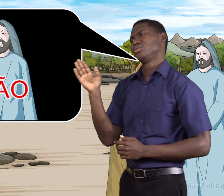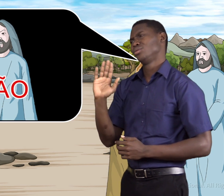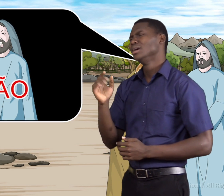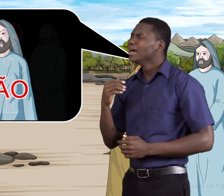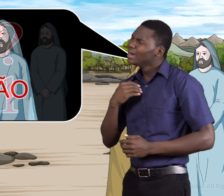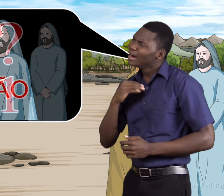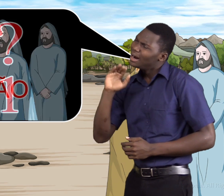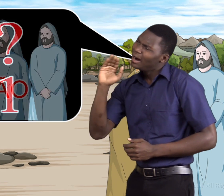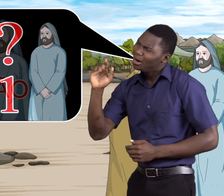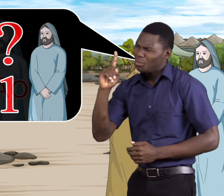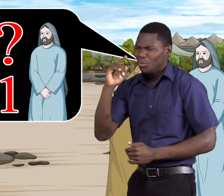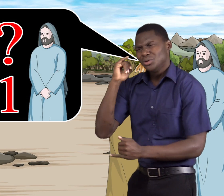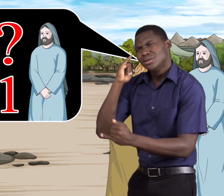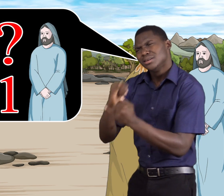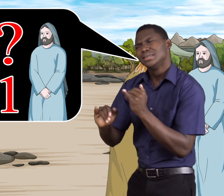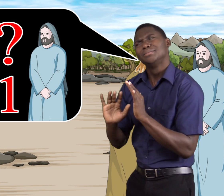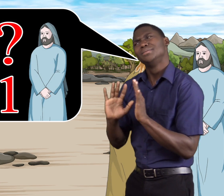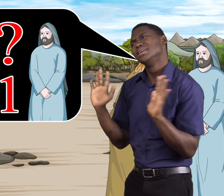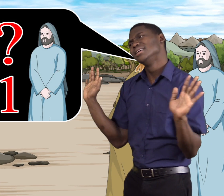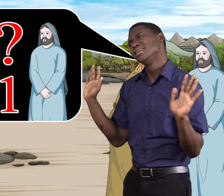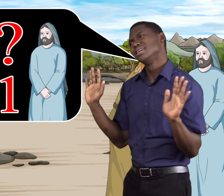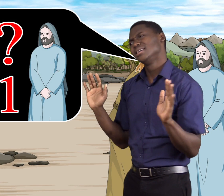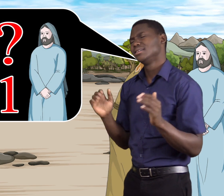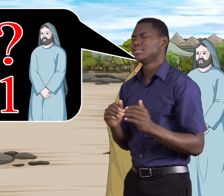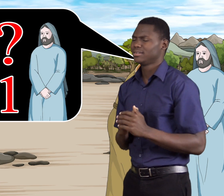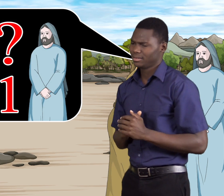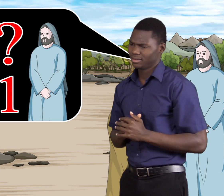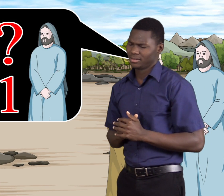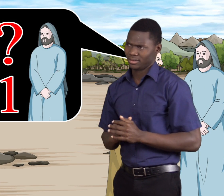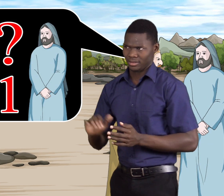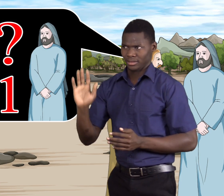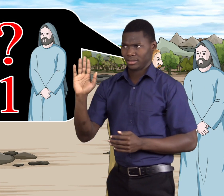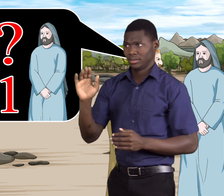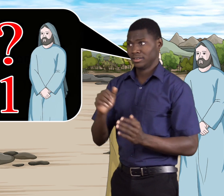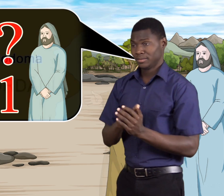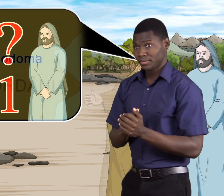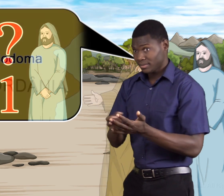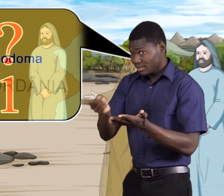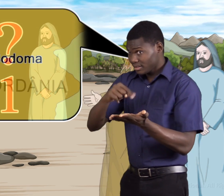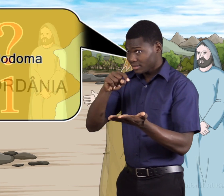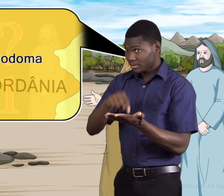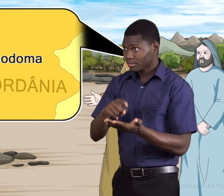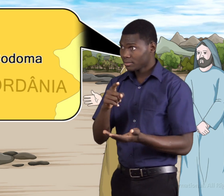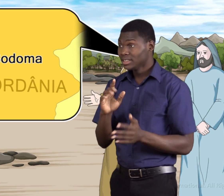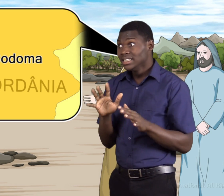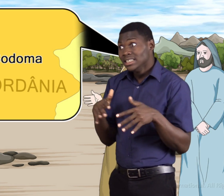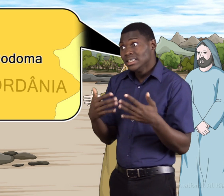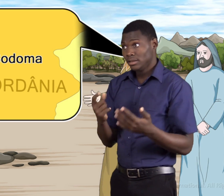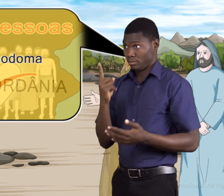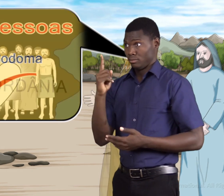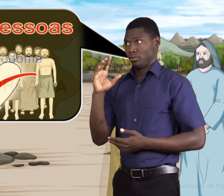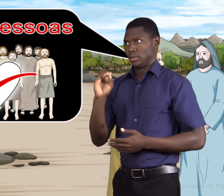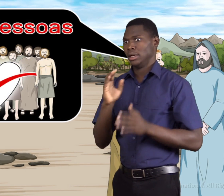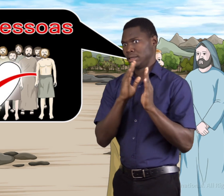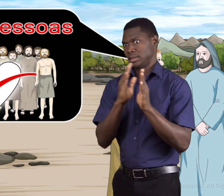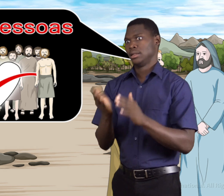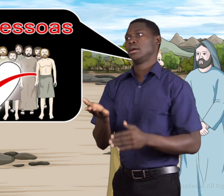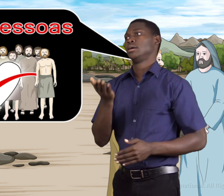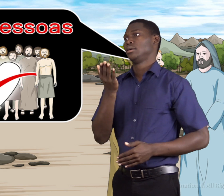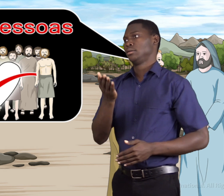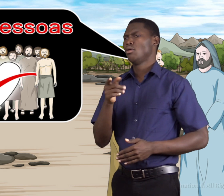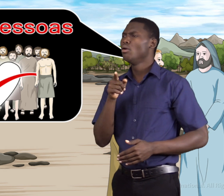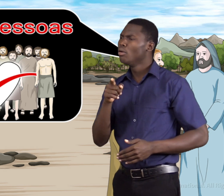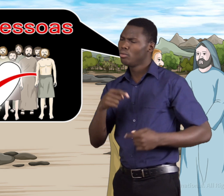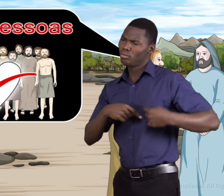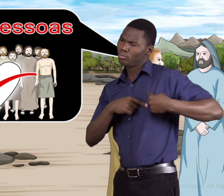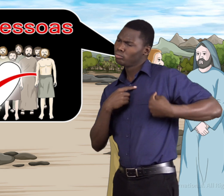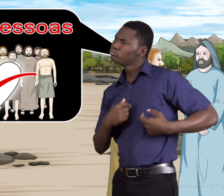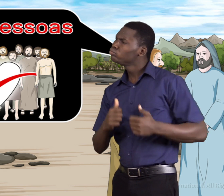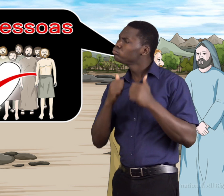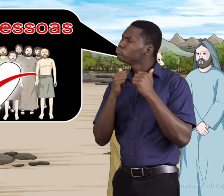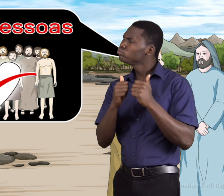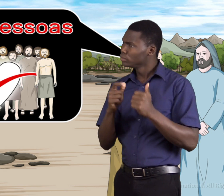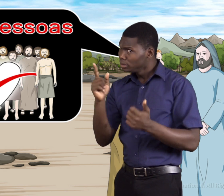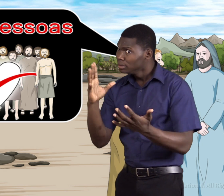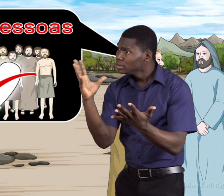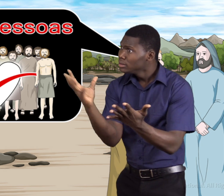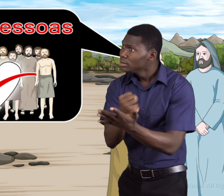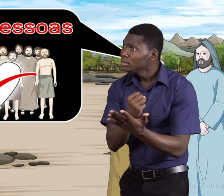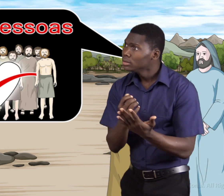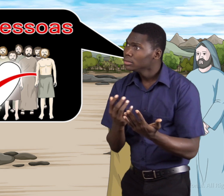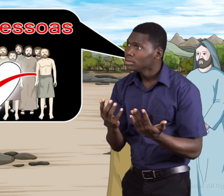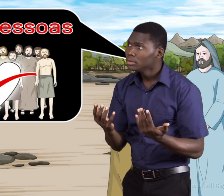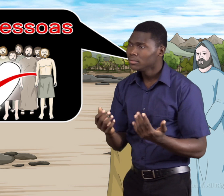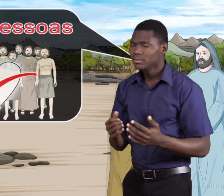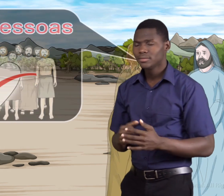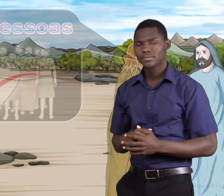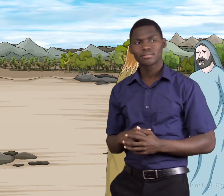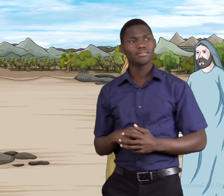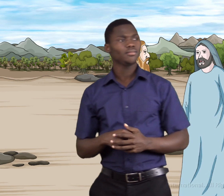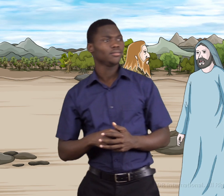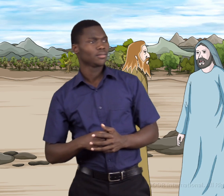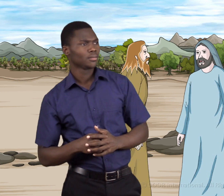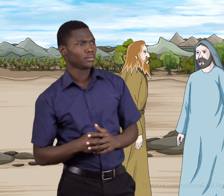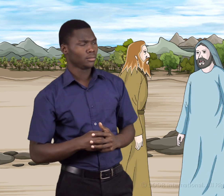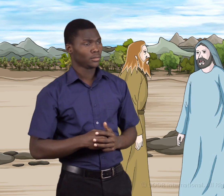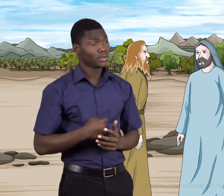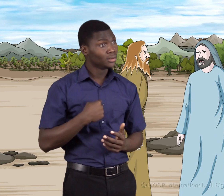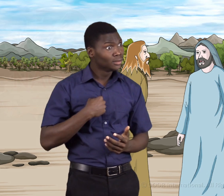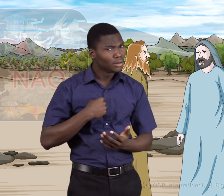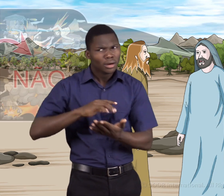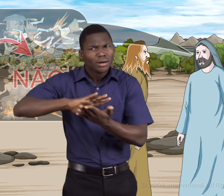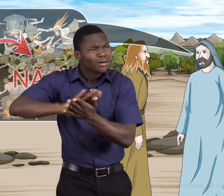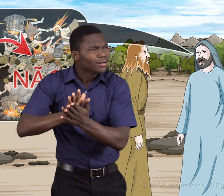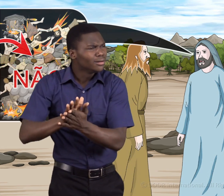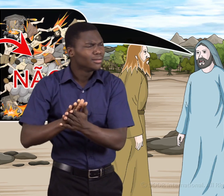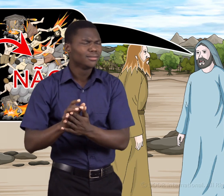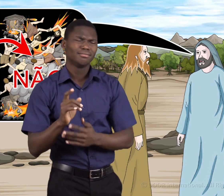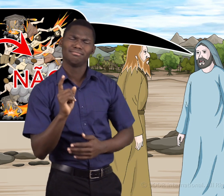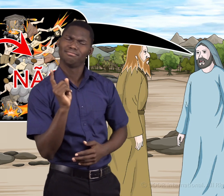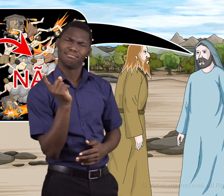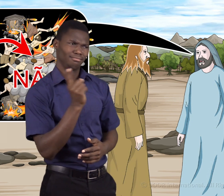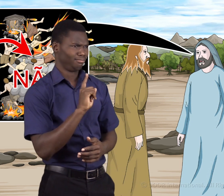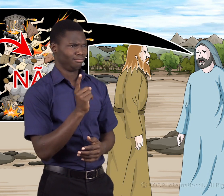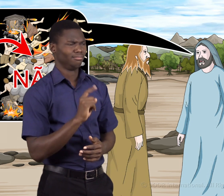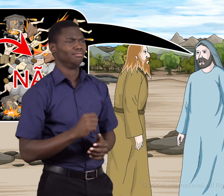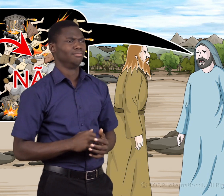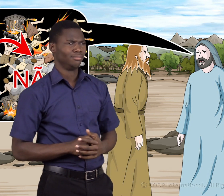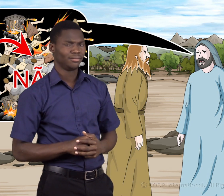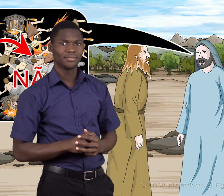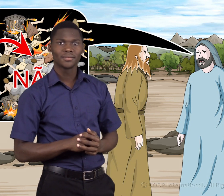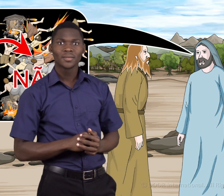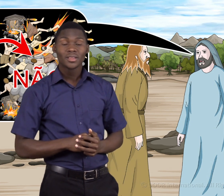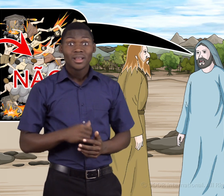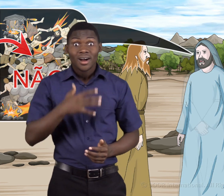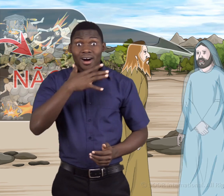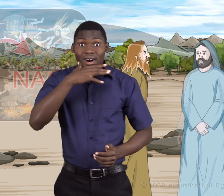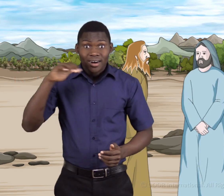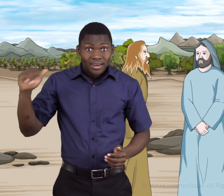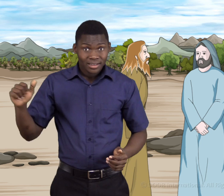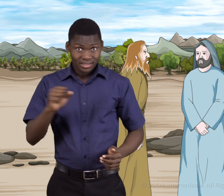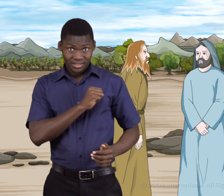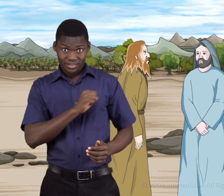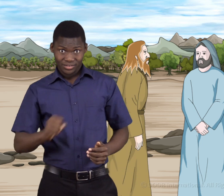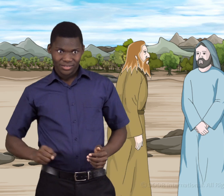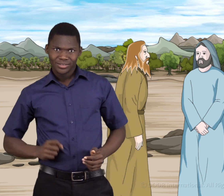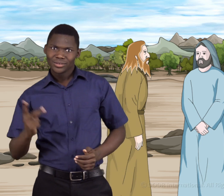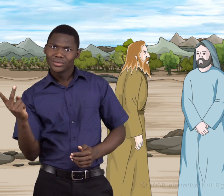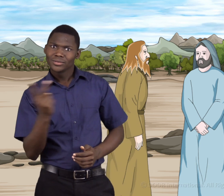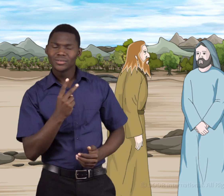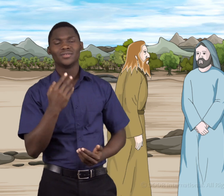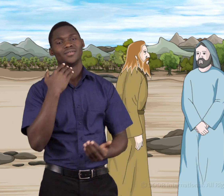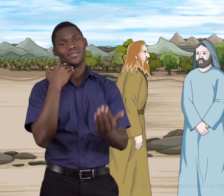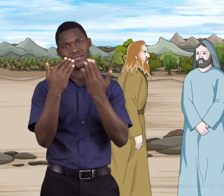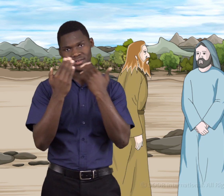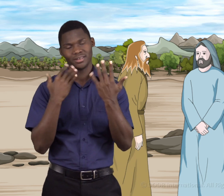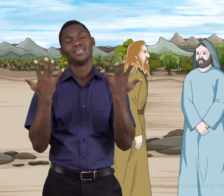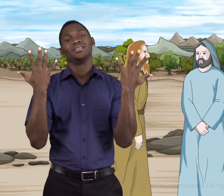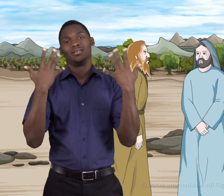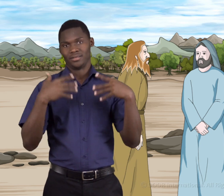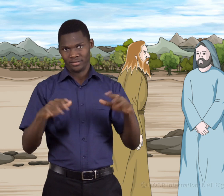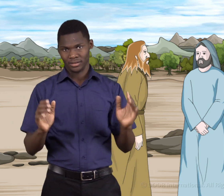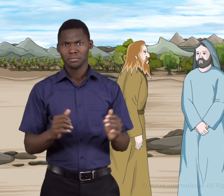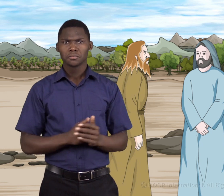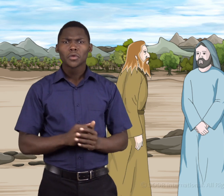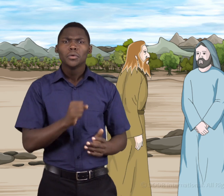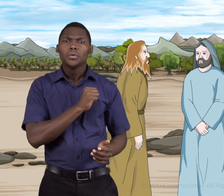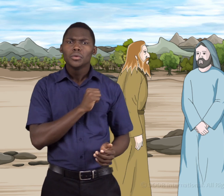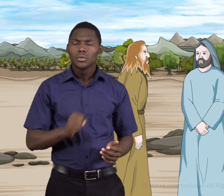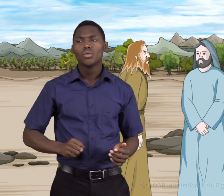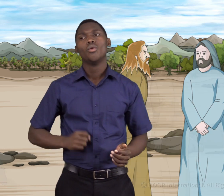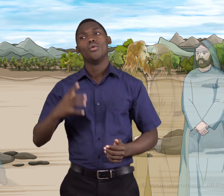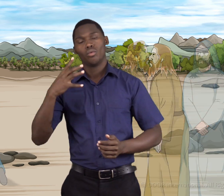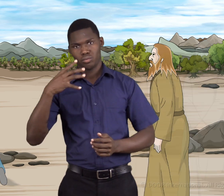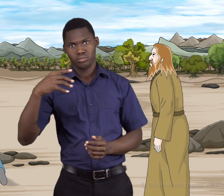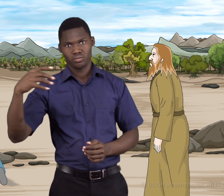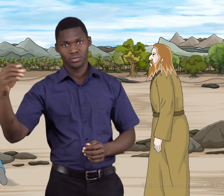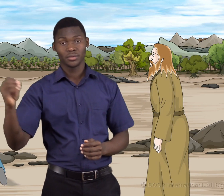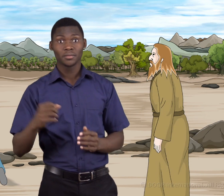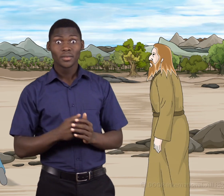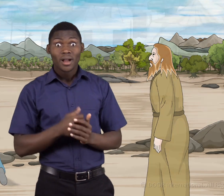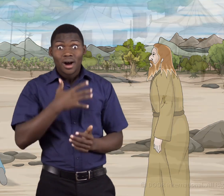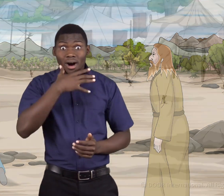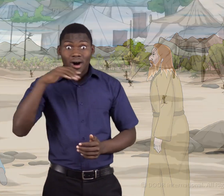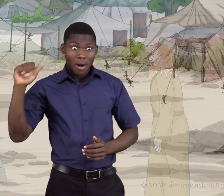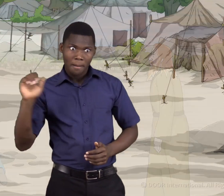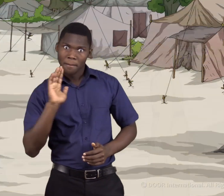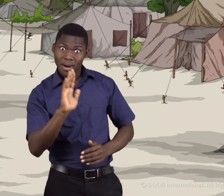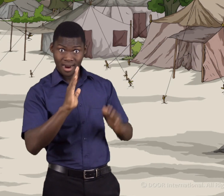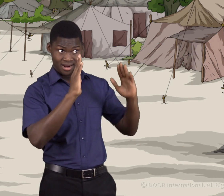Suppose ten are found there?” And He answered, “On account of the ten, I will not destroy it.”